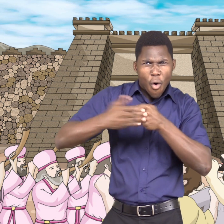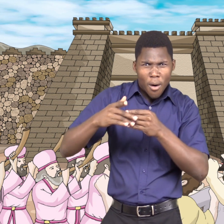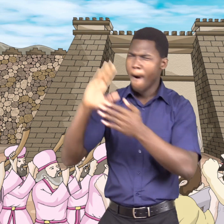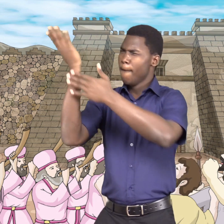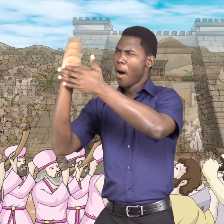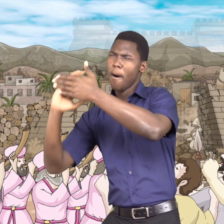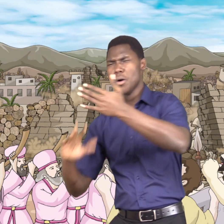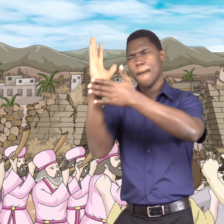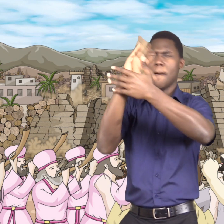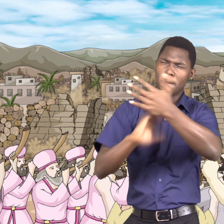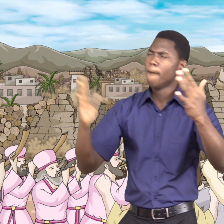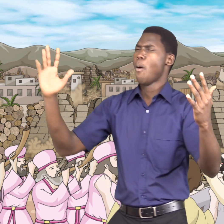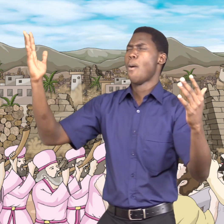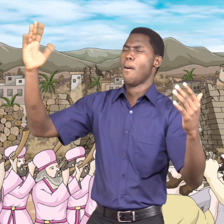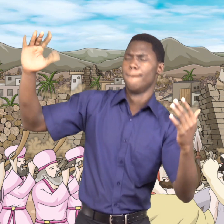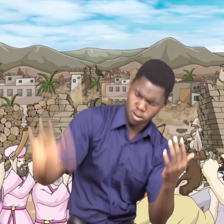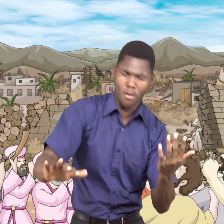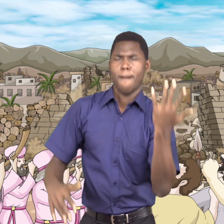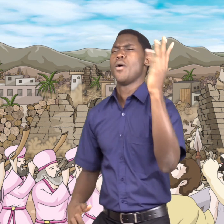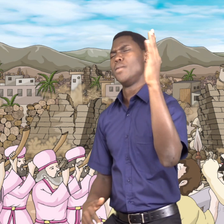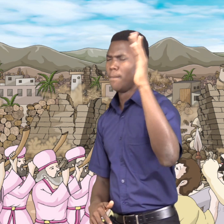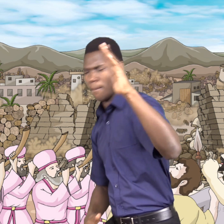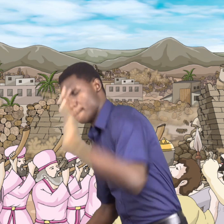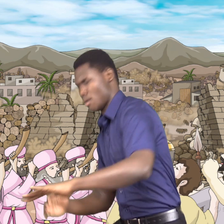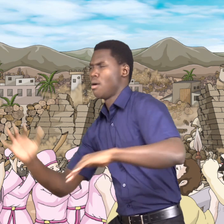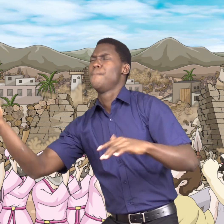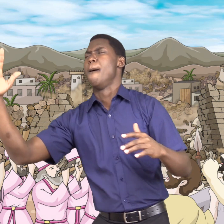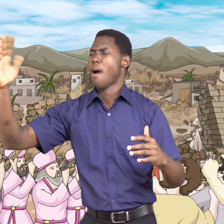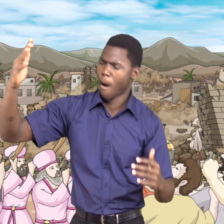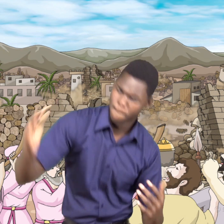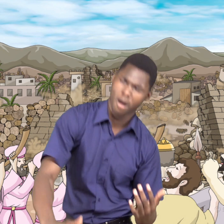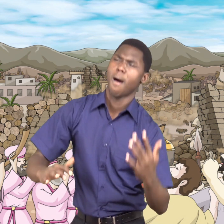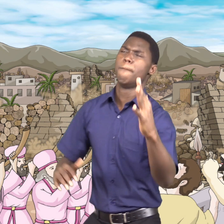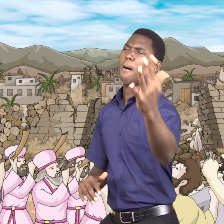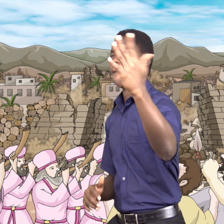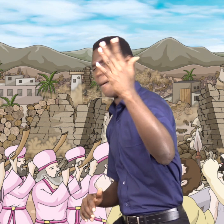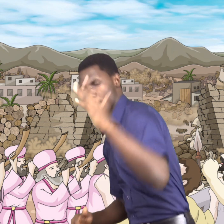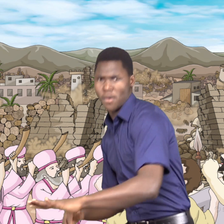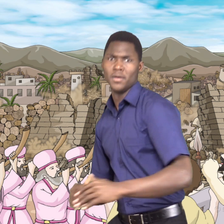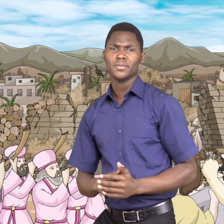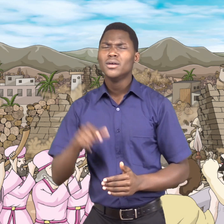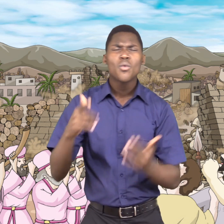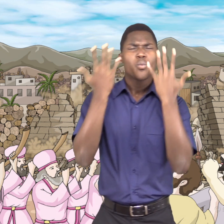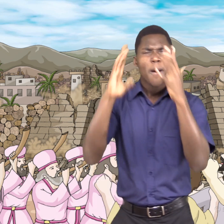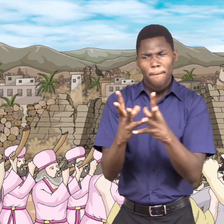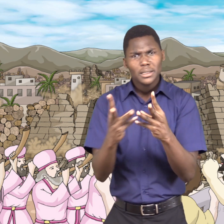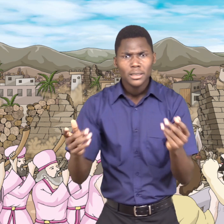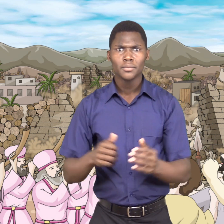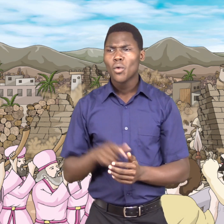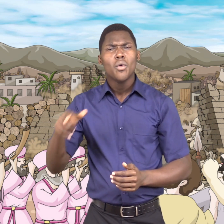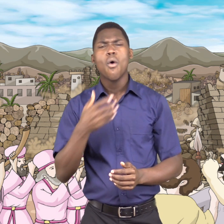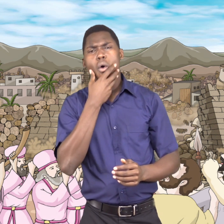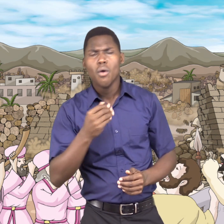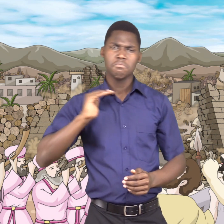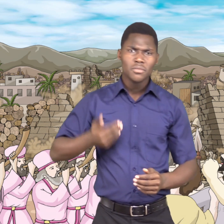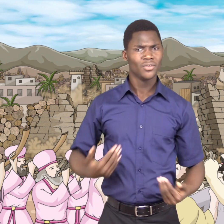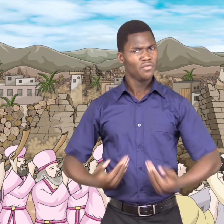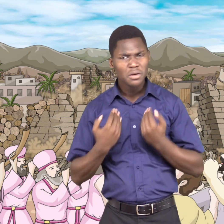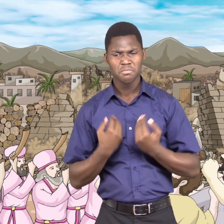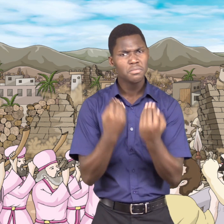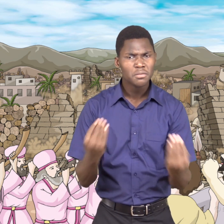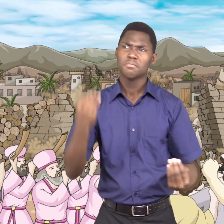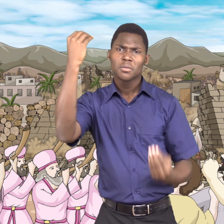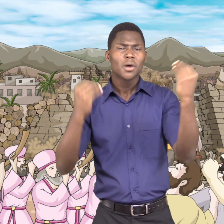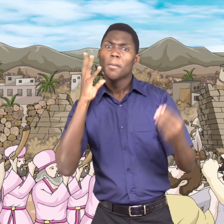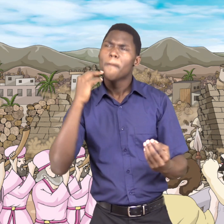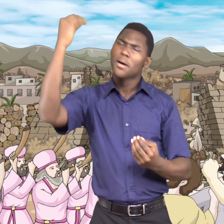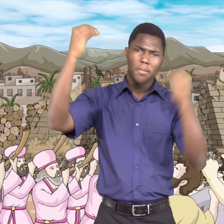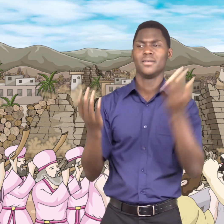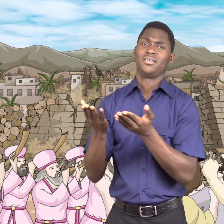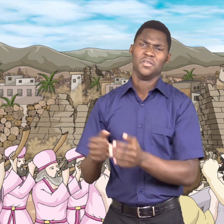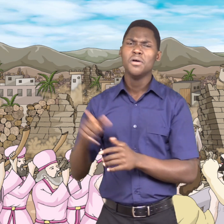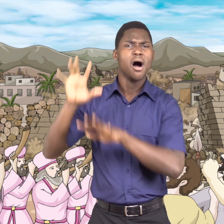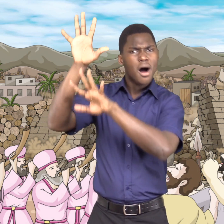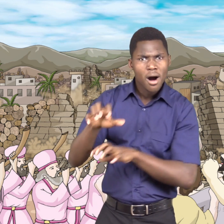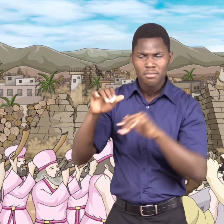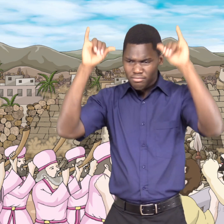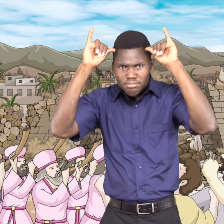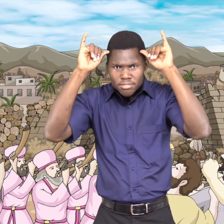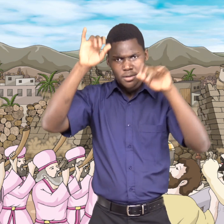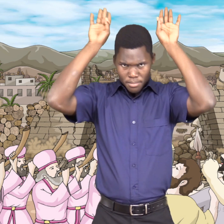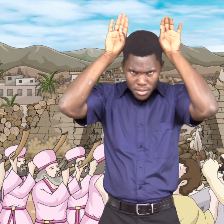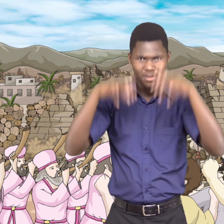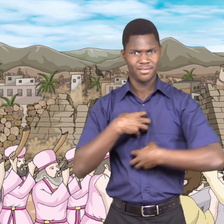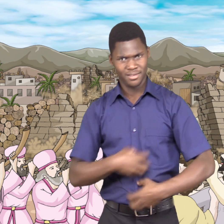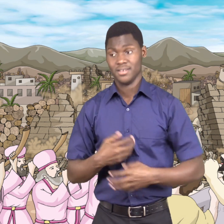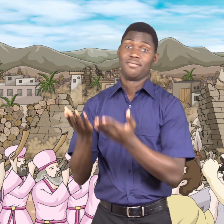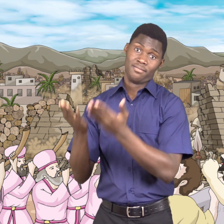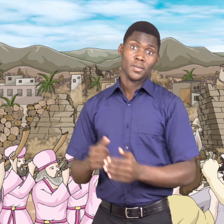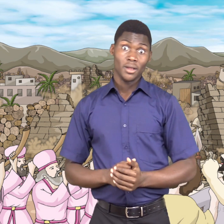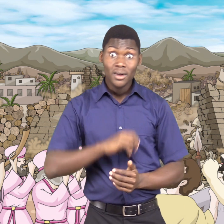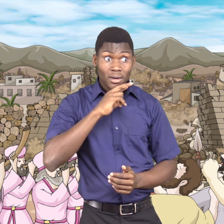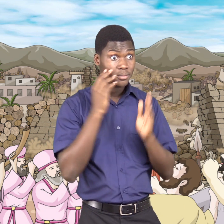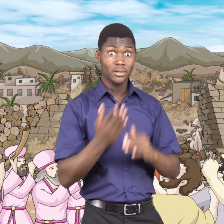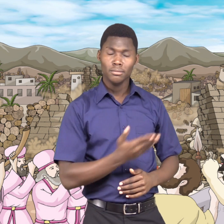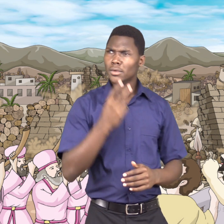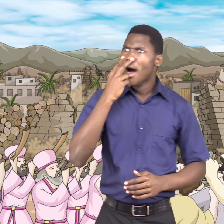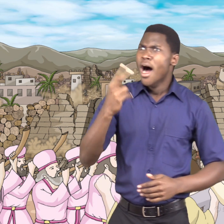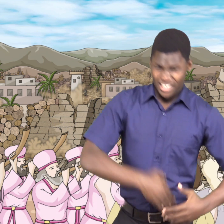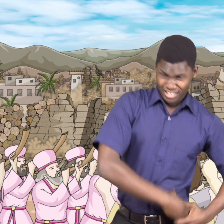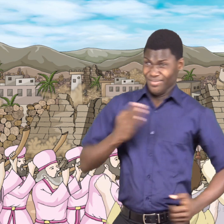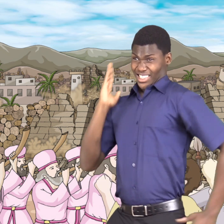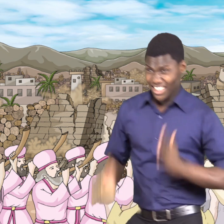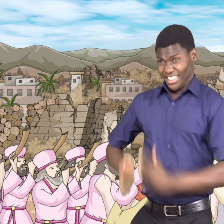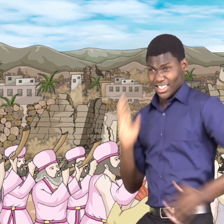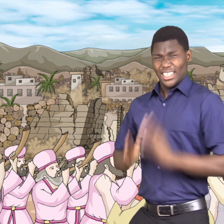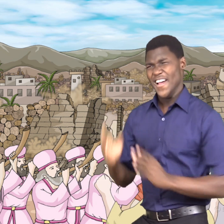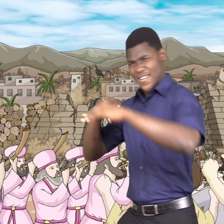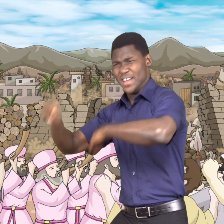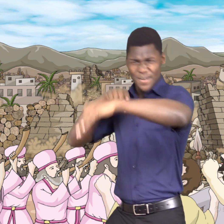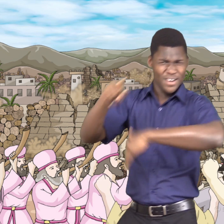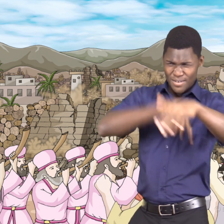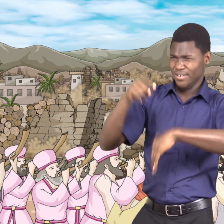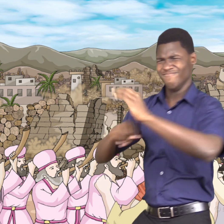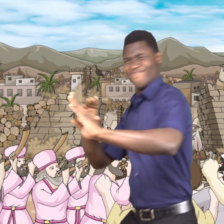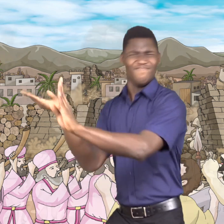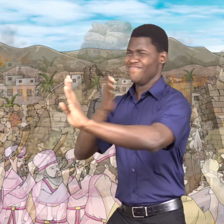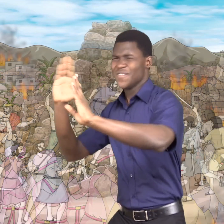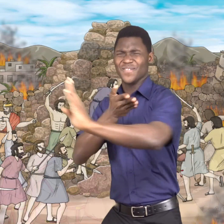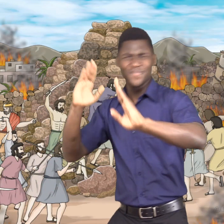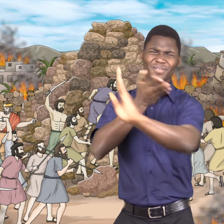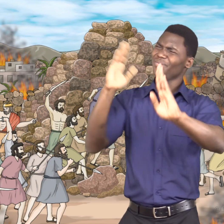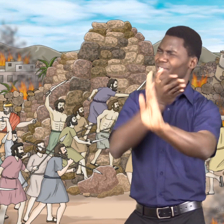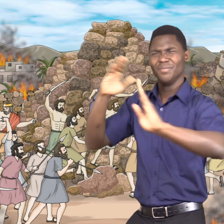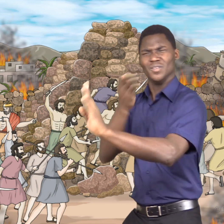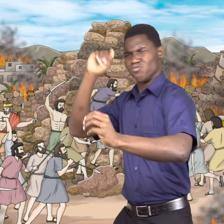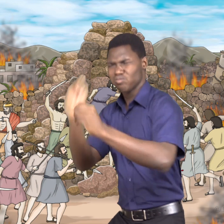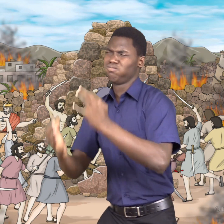When they heard the blast of the horn, the people gave a great shout, and the wall collapsed.